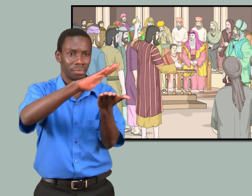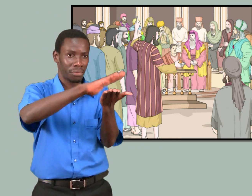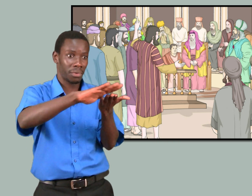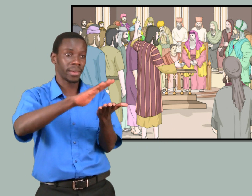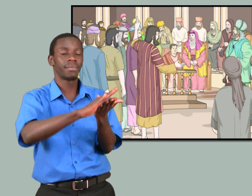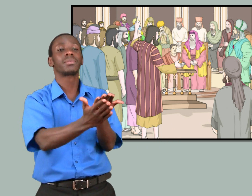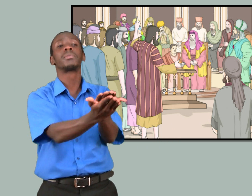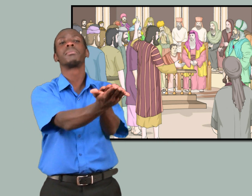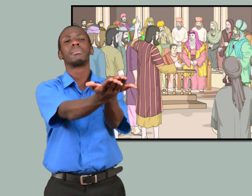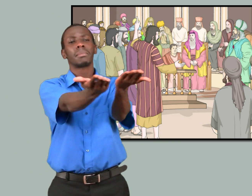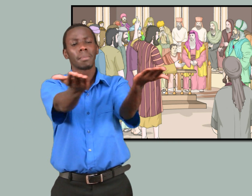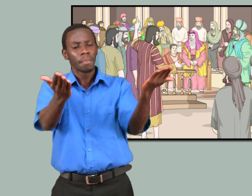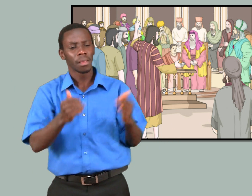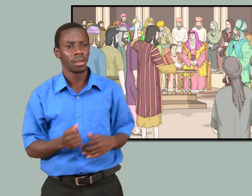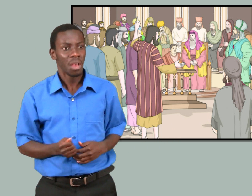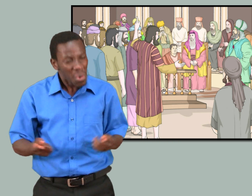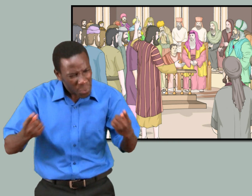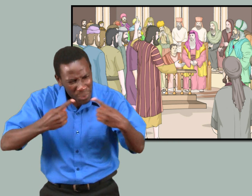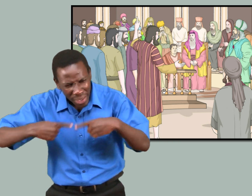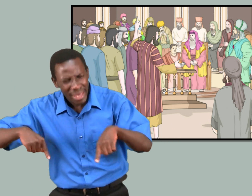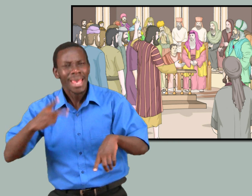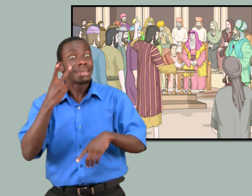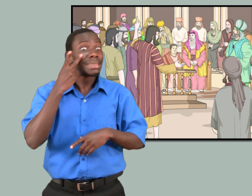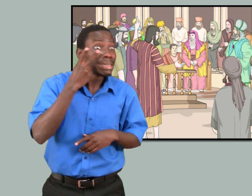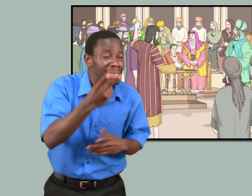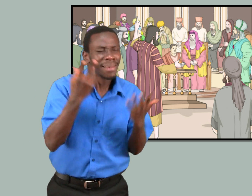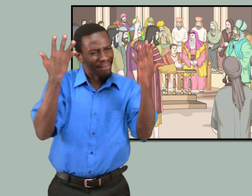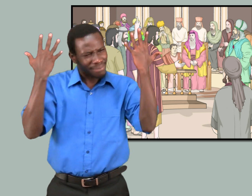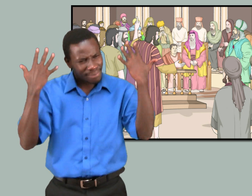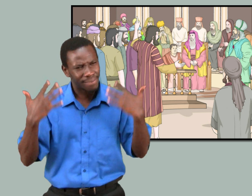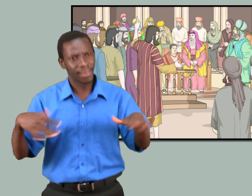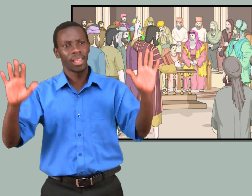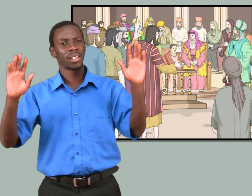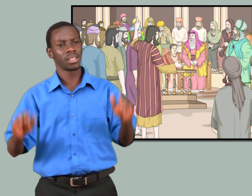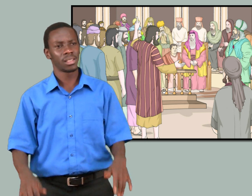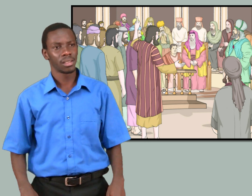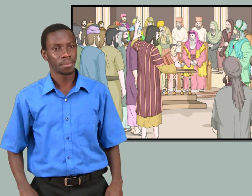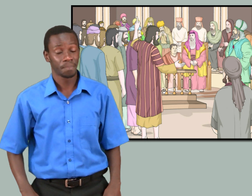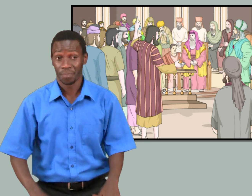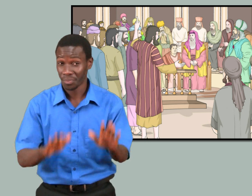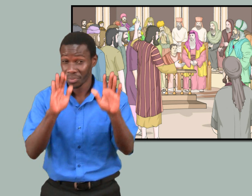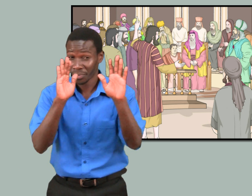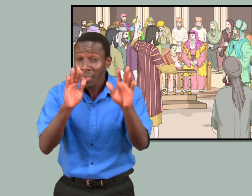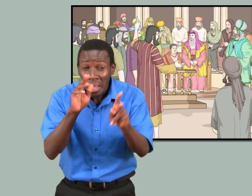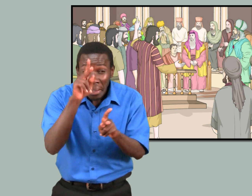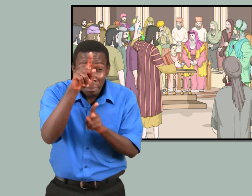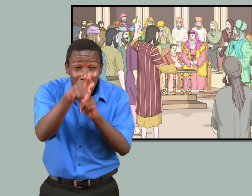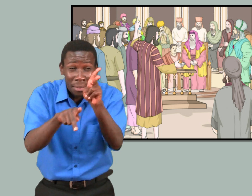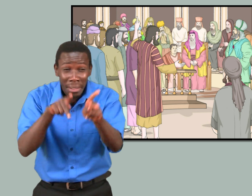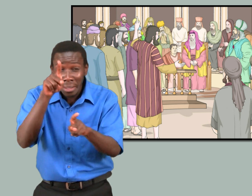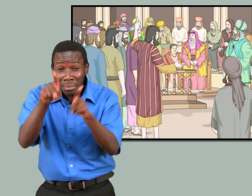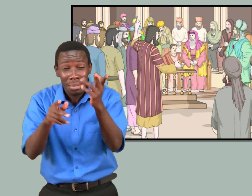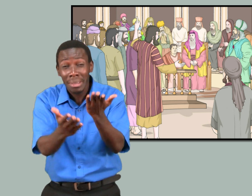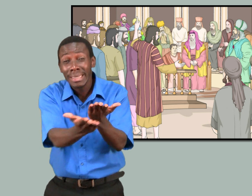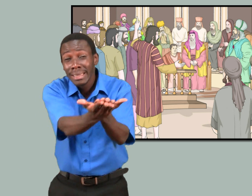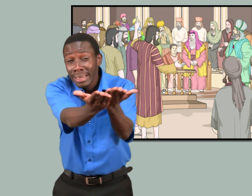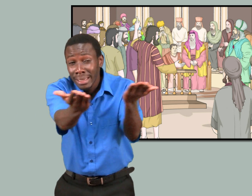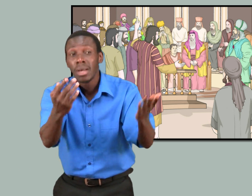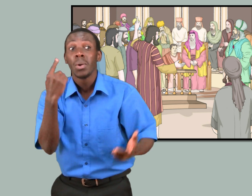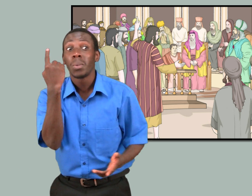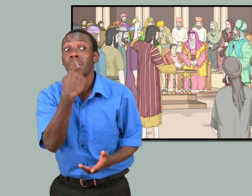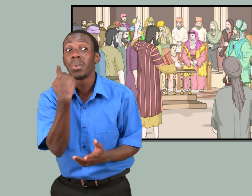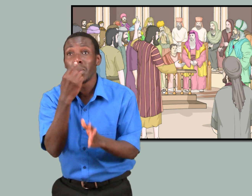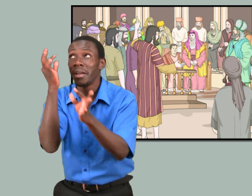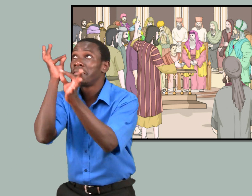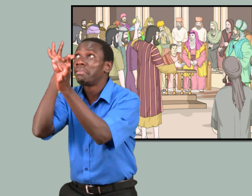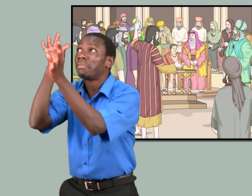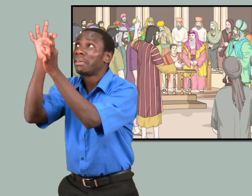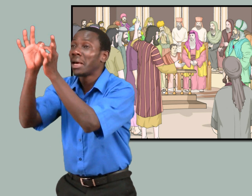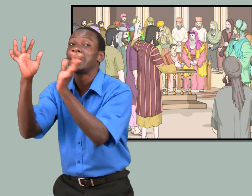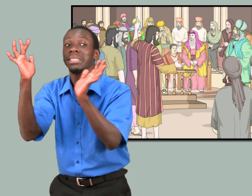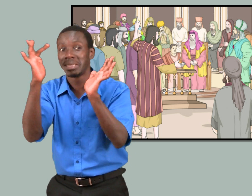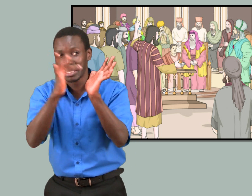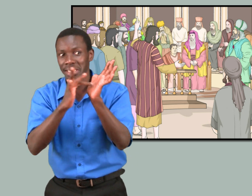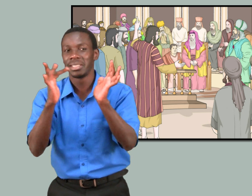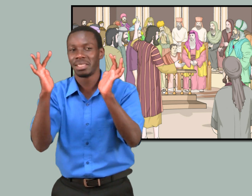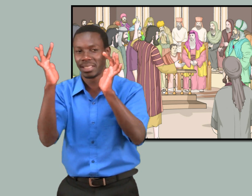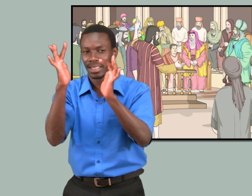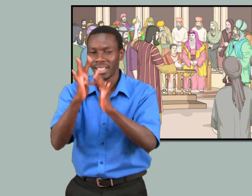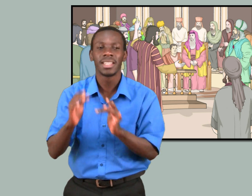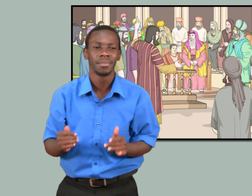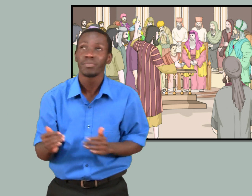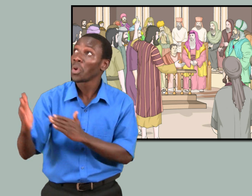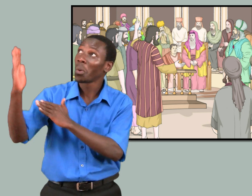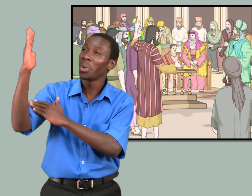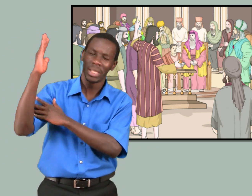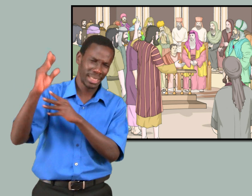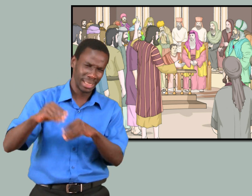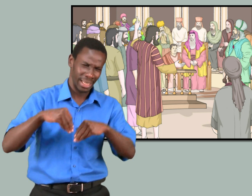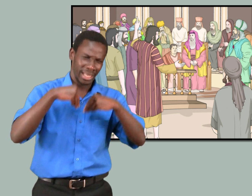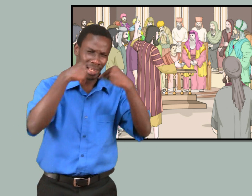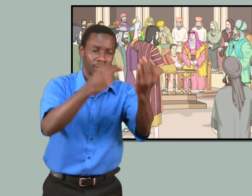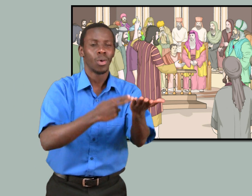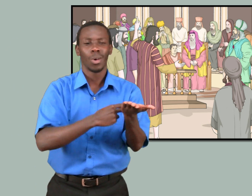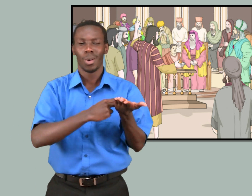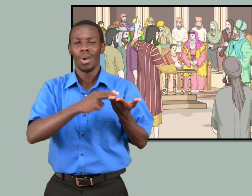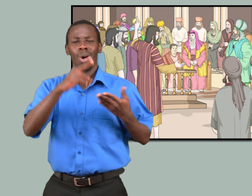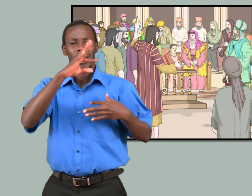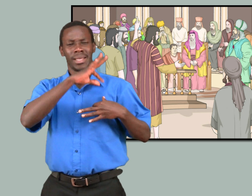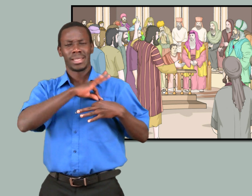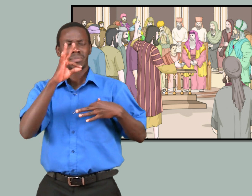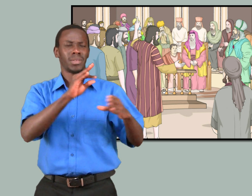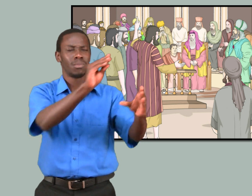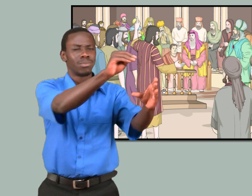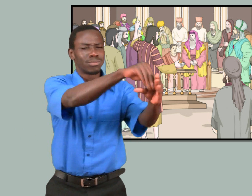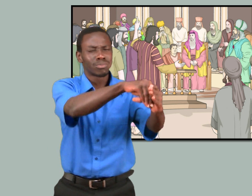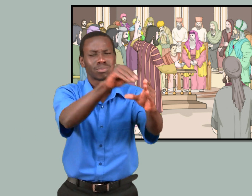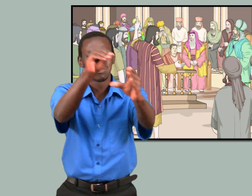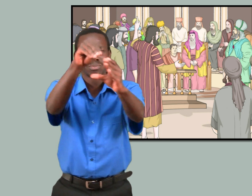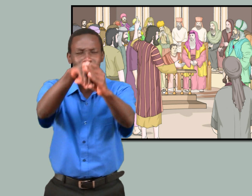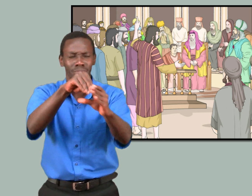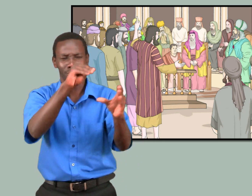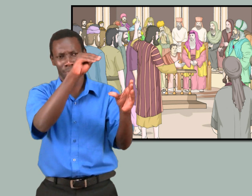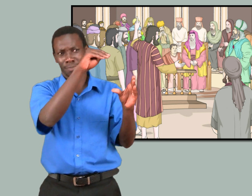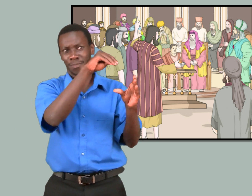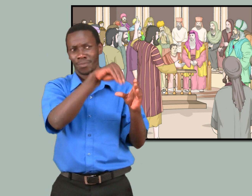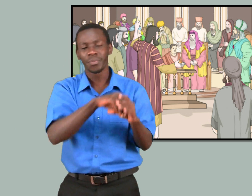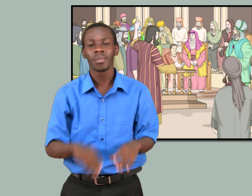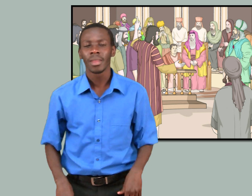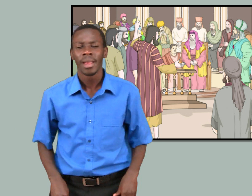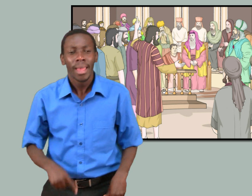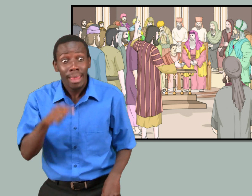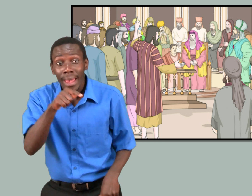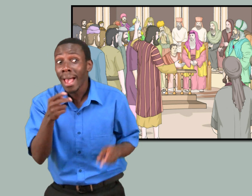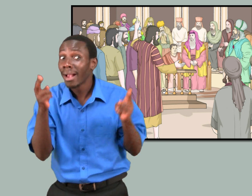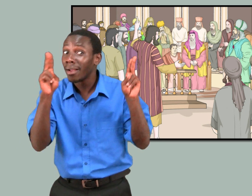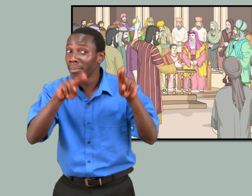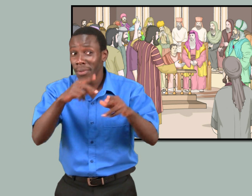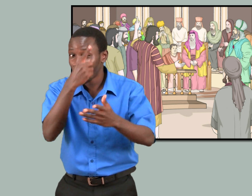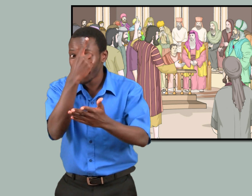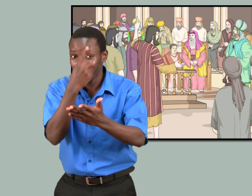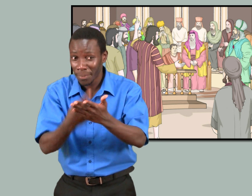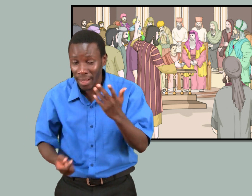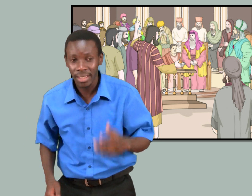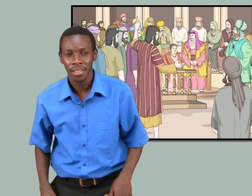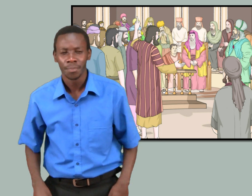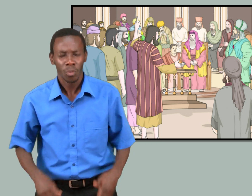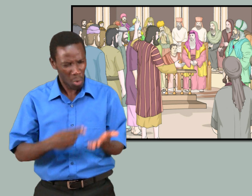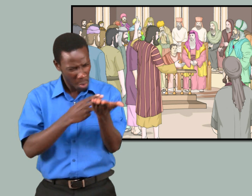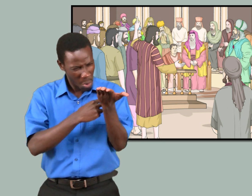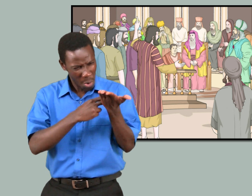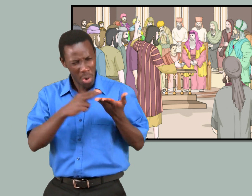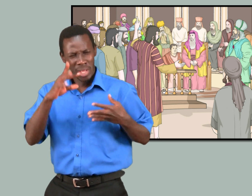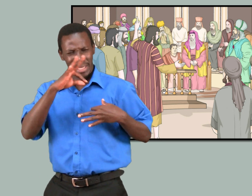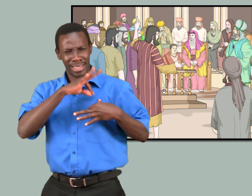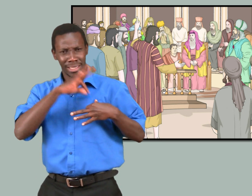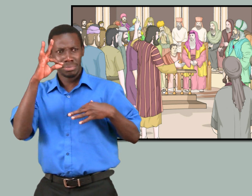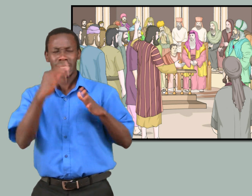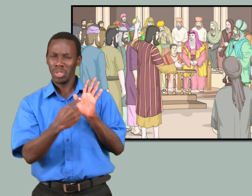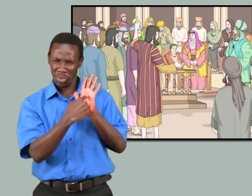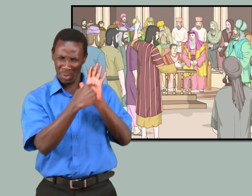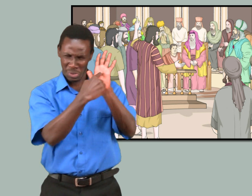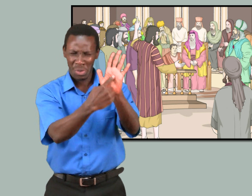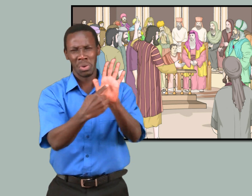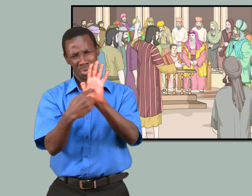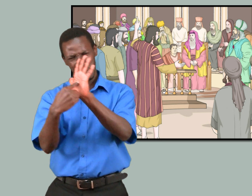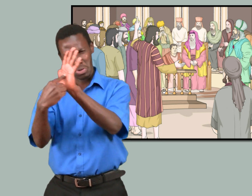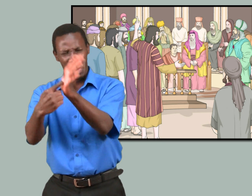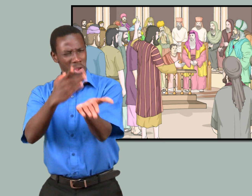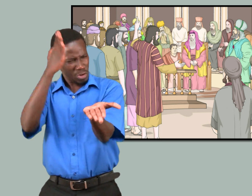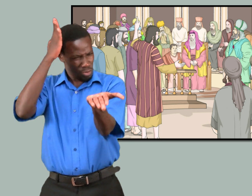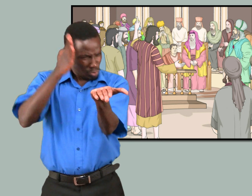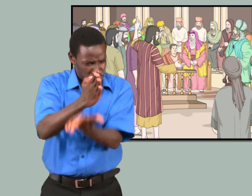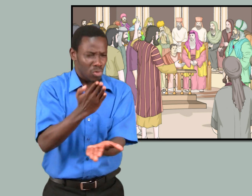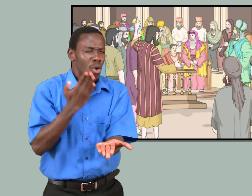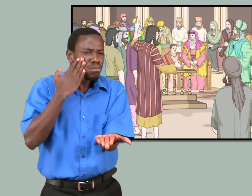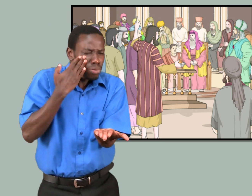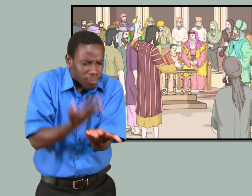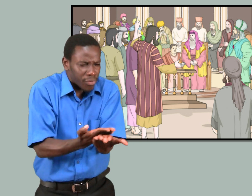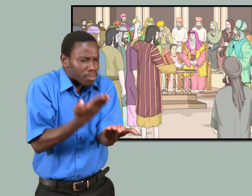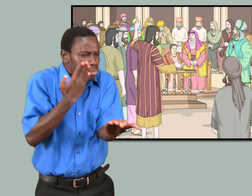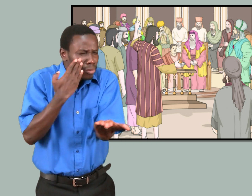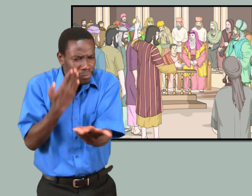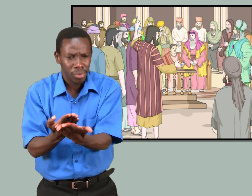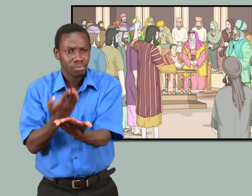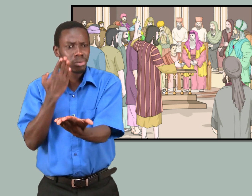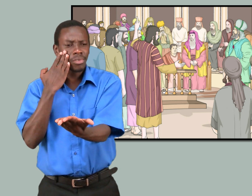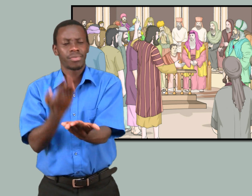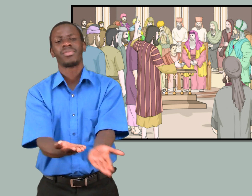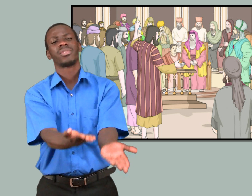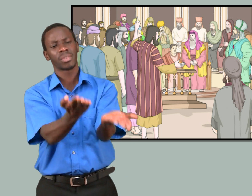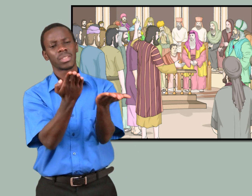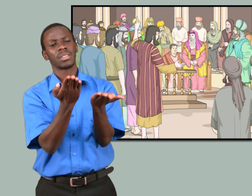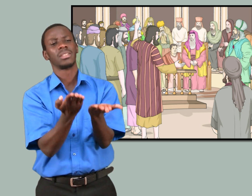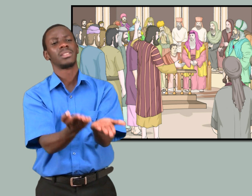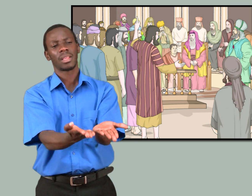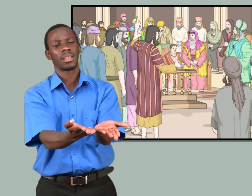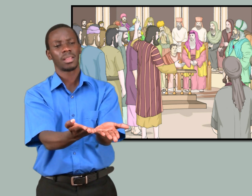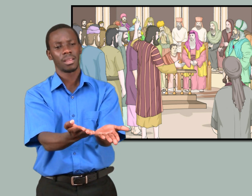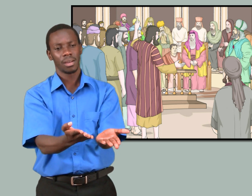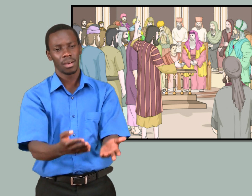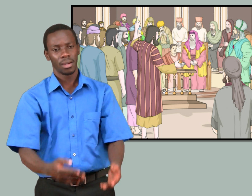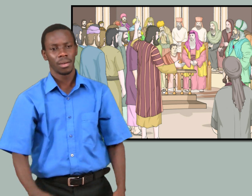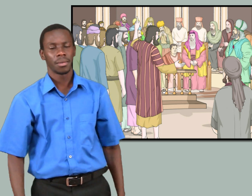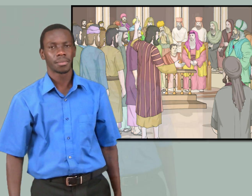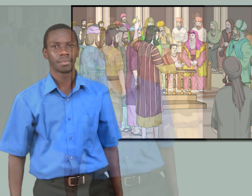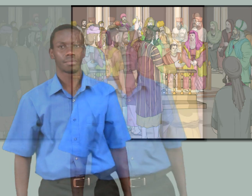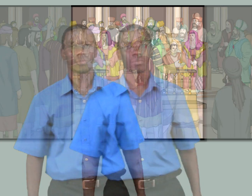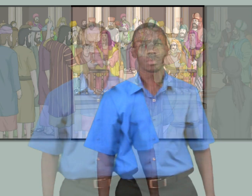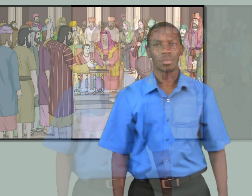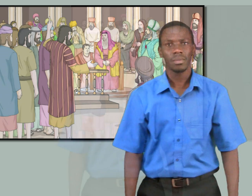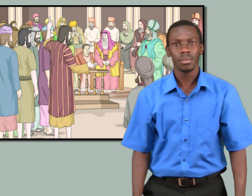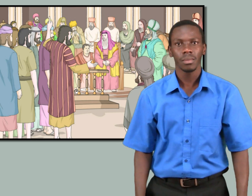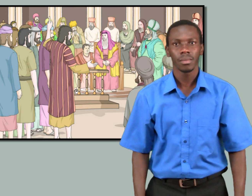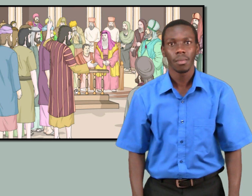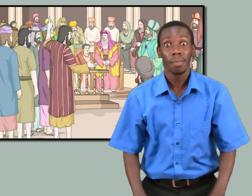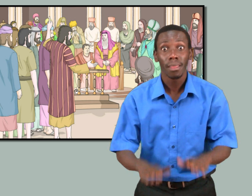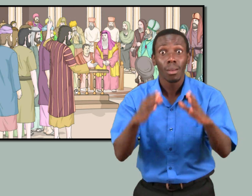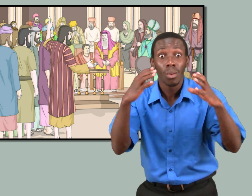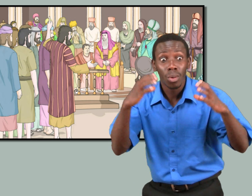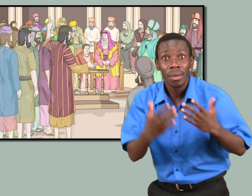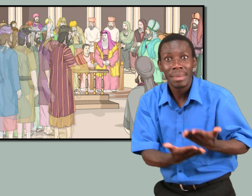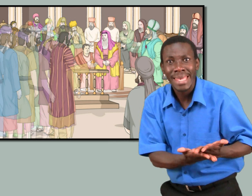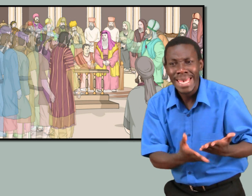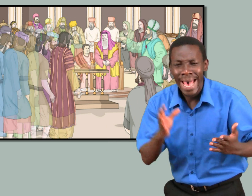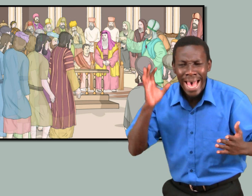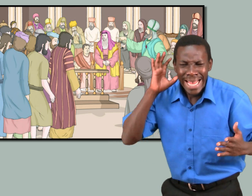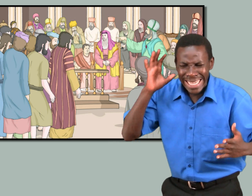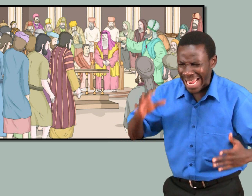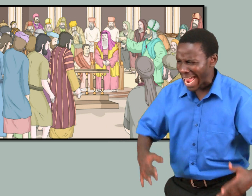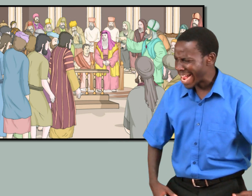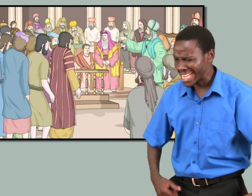We are witnesses of these things, and so is the Holy Spirit, whom God has given to those who obey Him.”